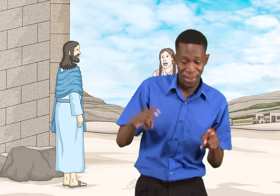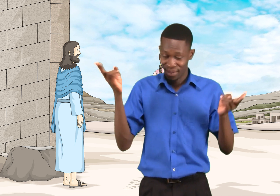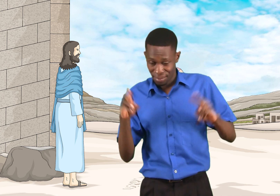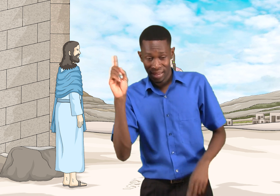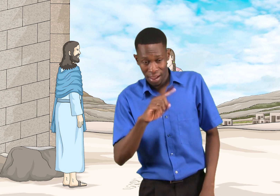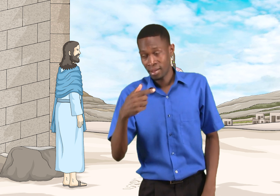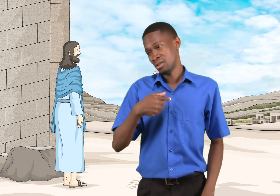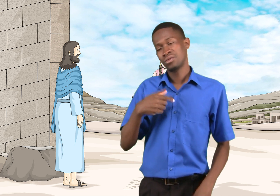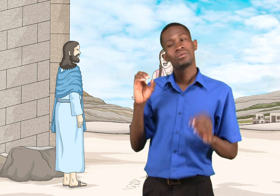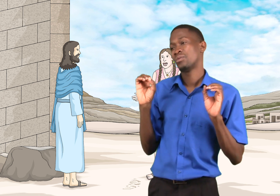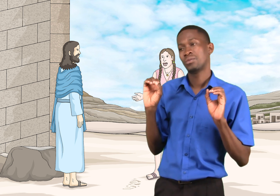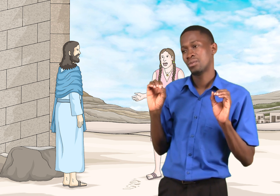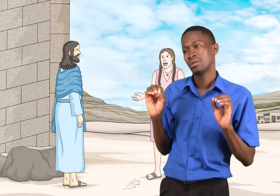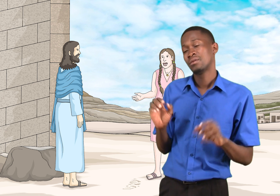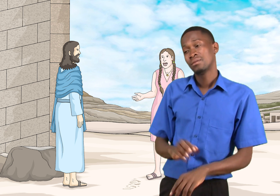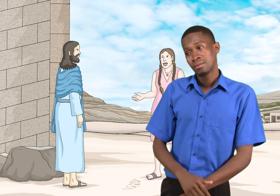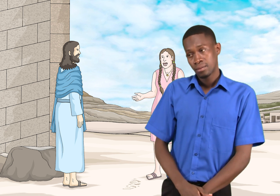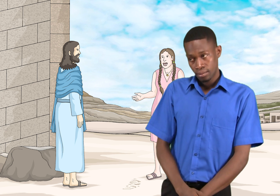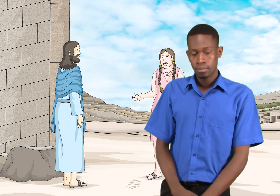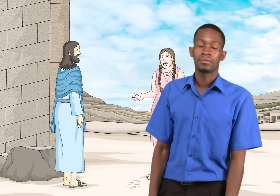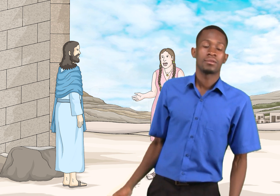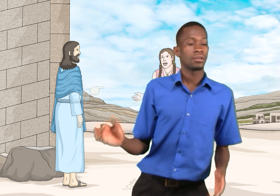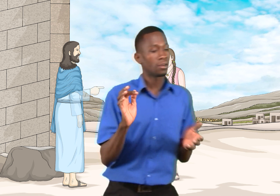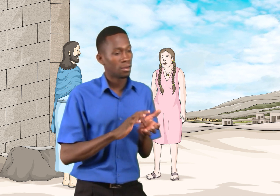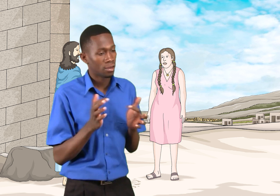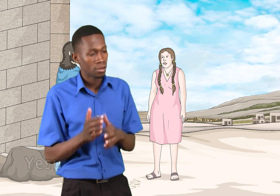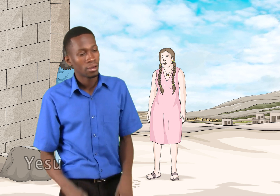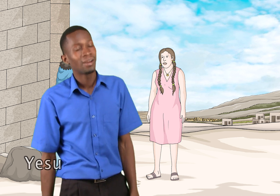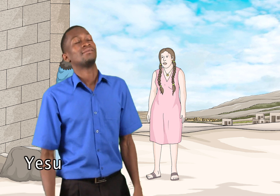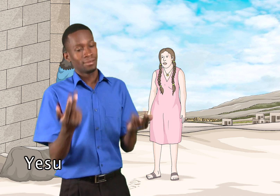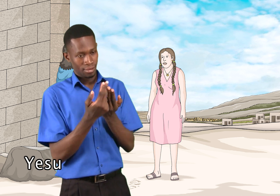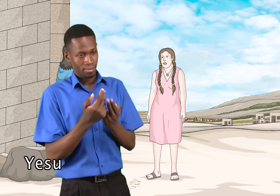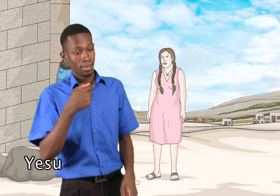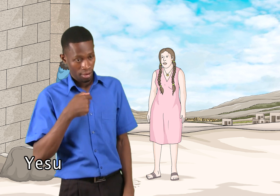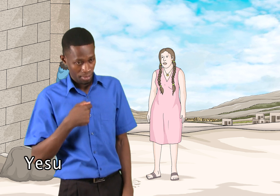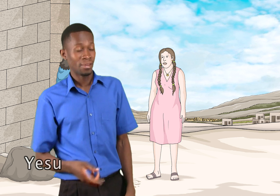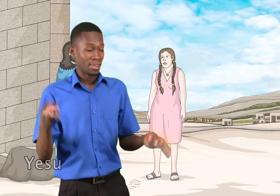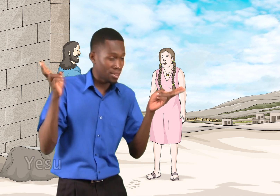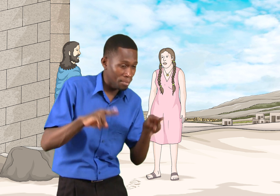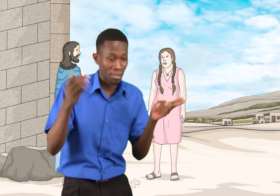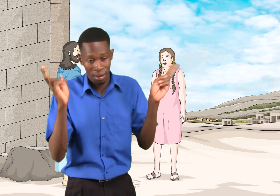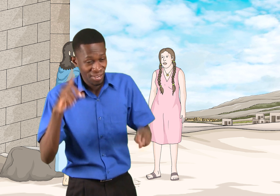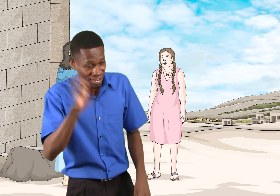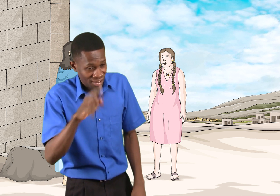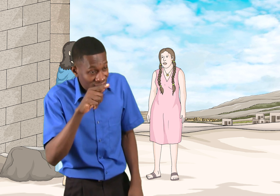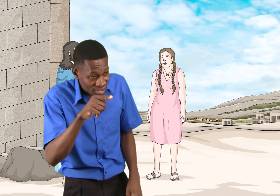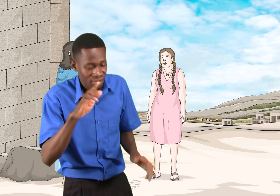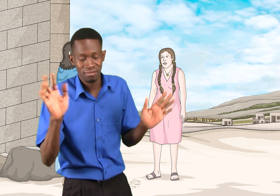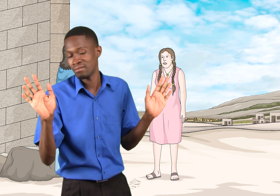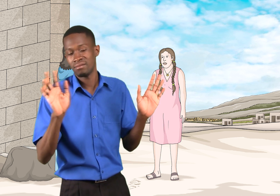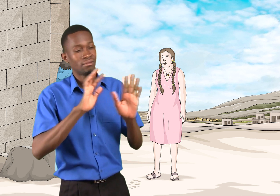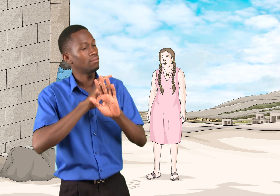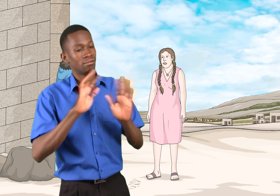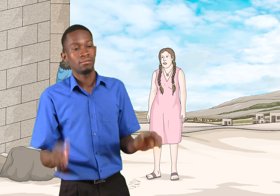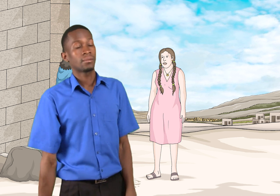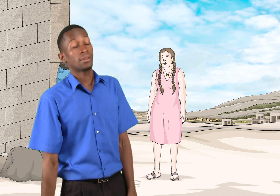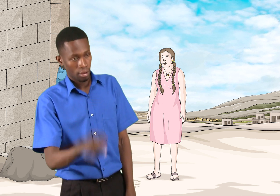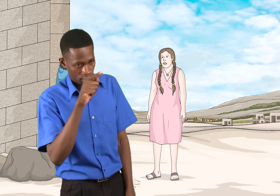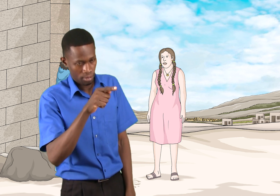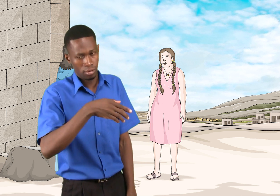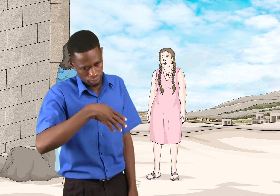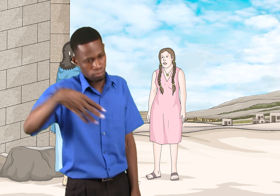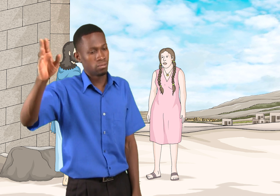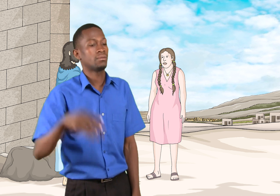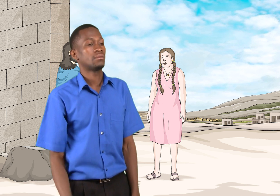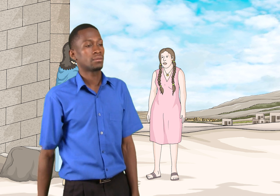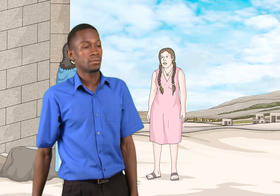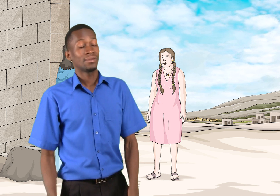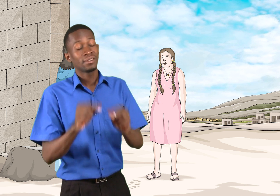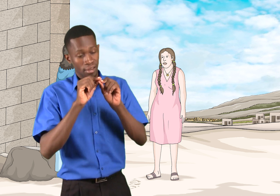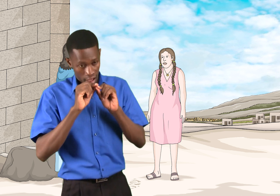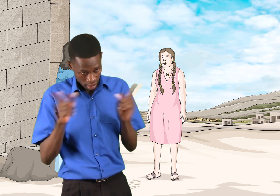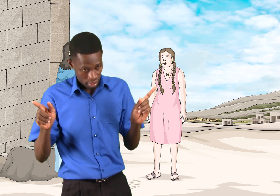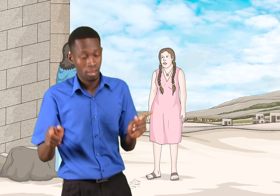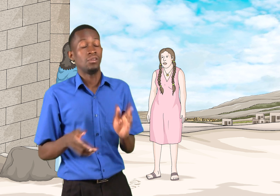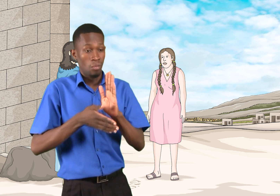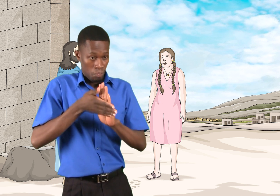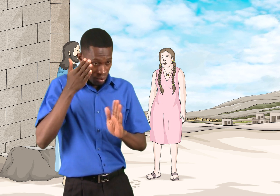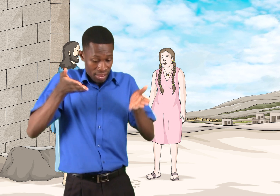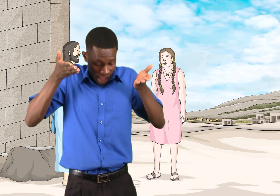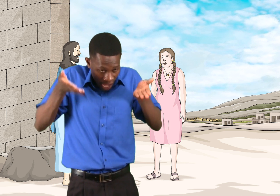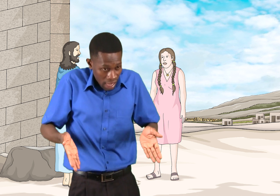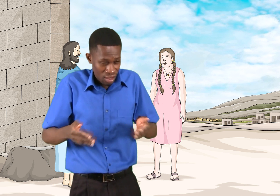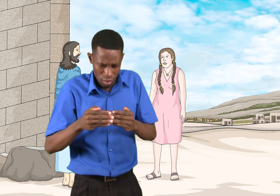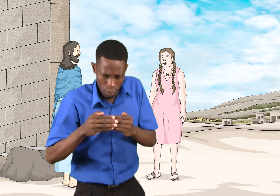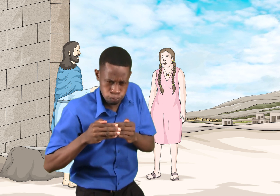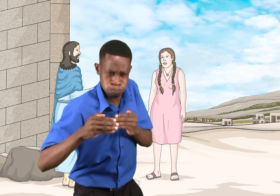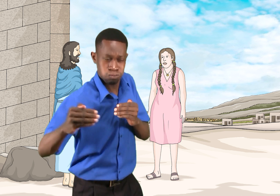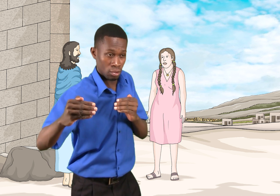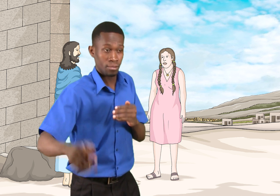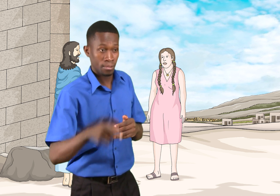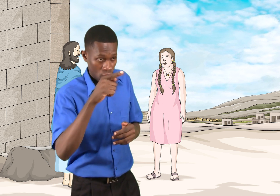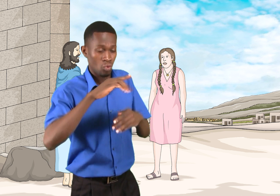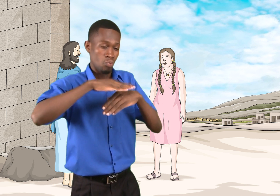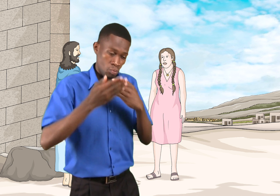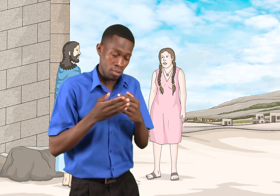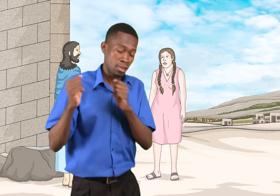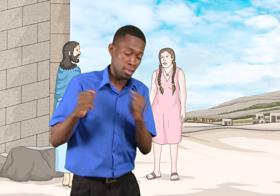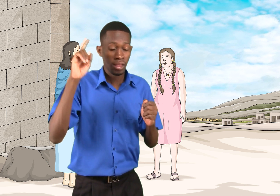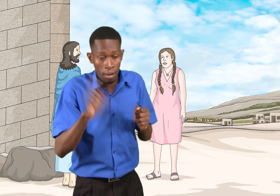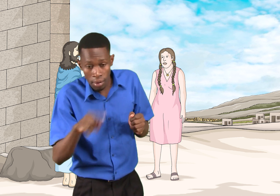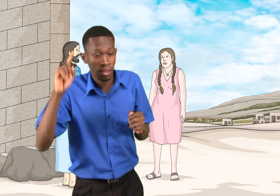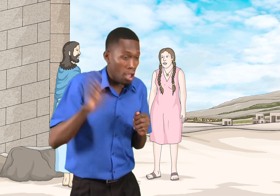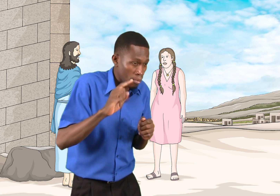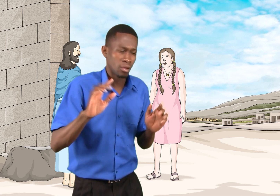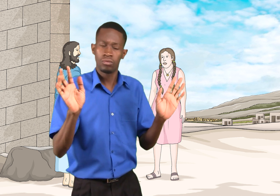“Then neither do I condemn you,” Jesus declared.